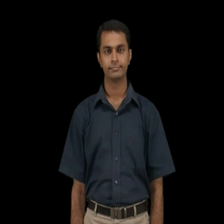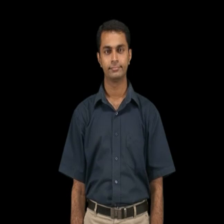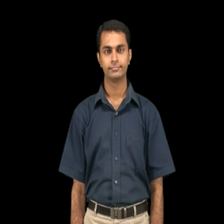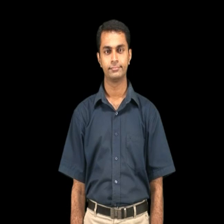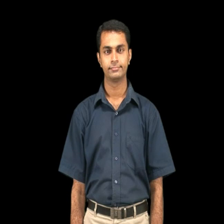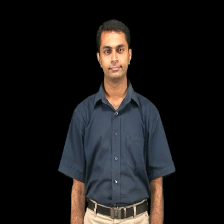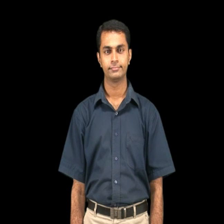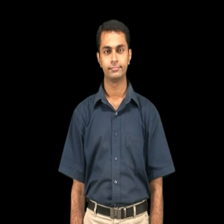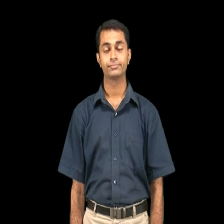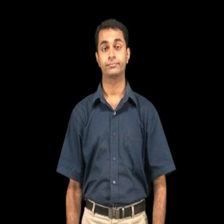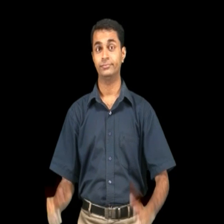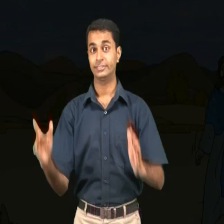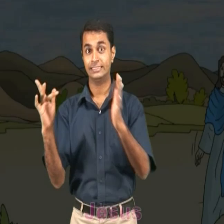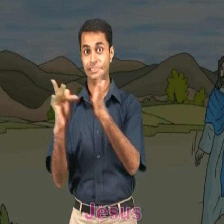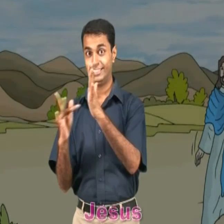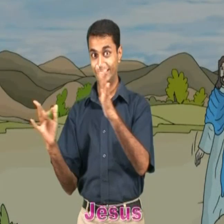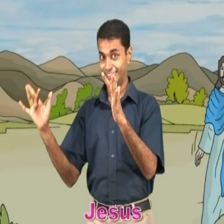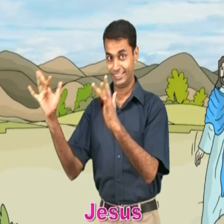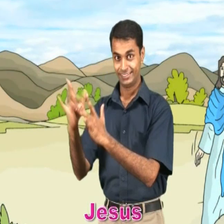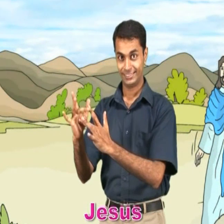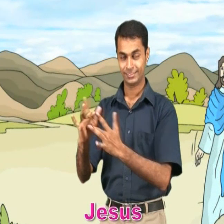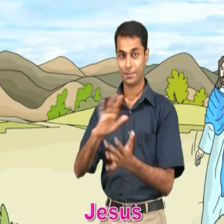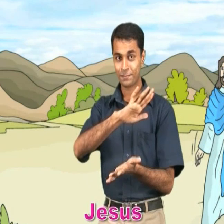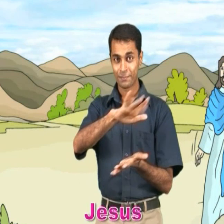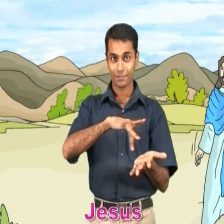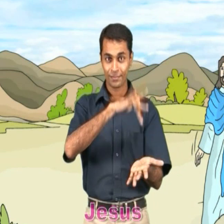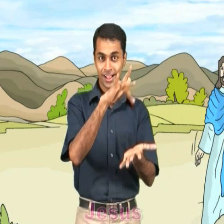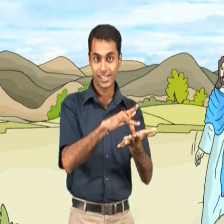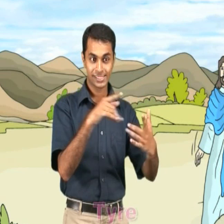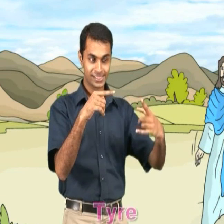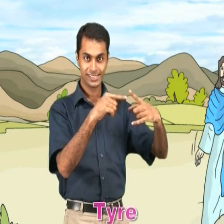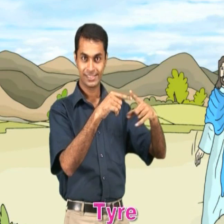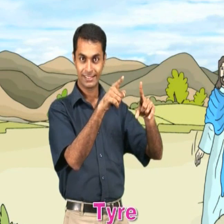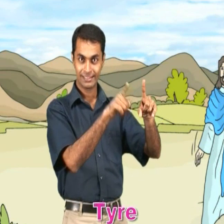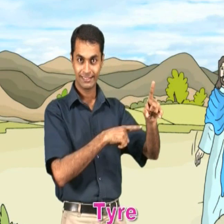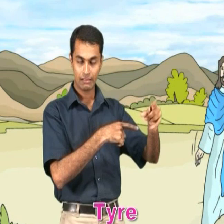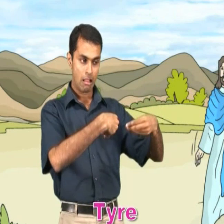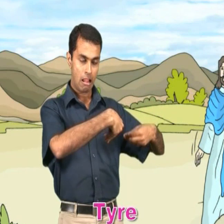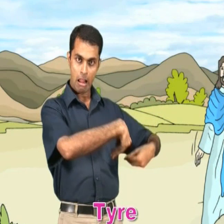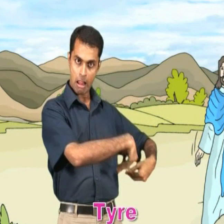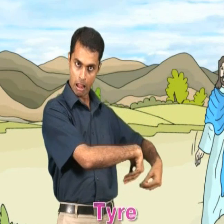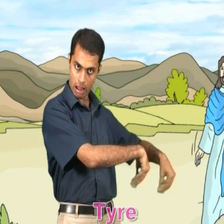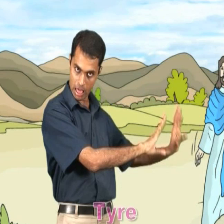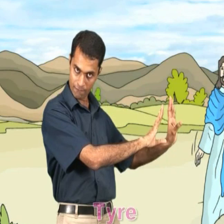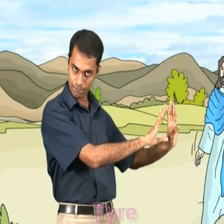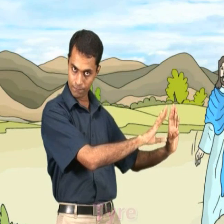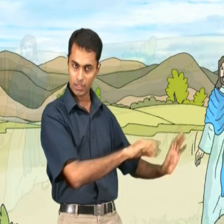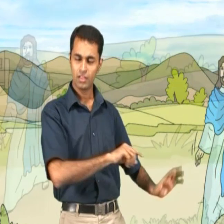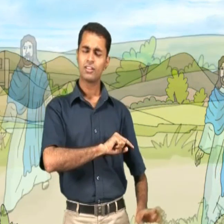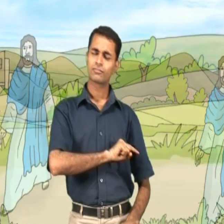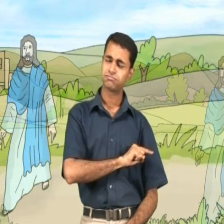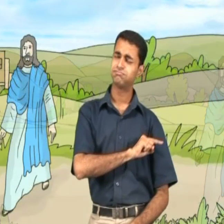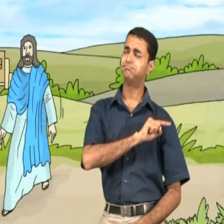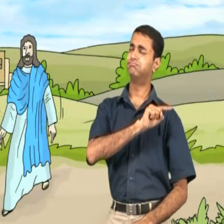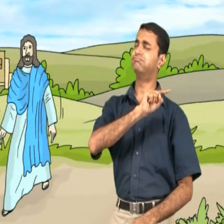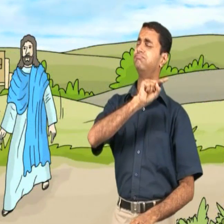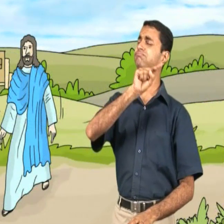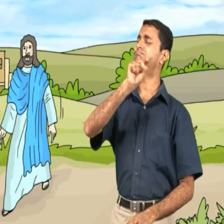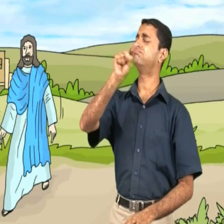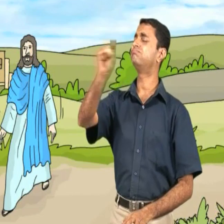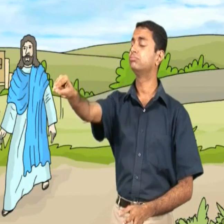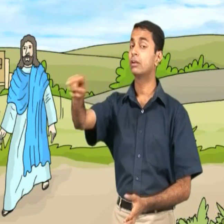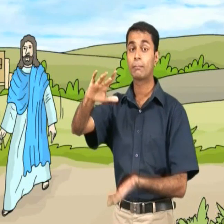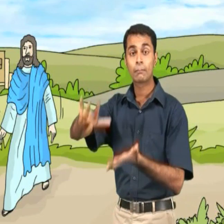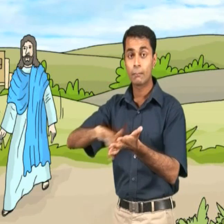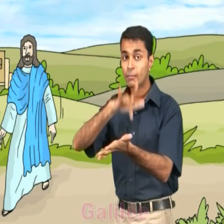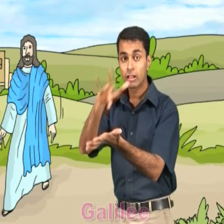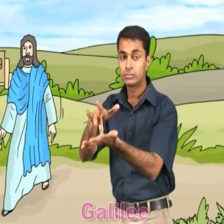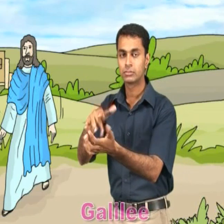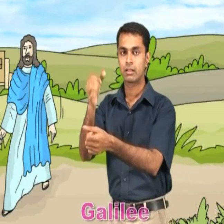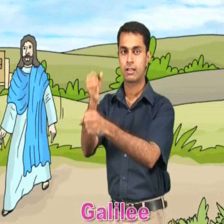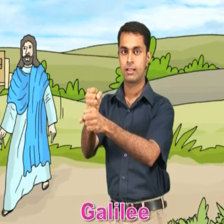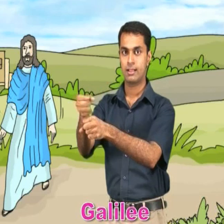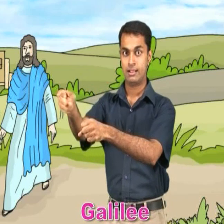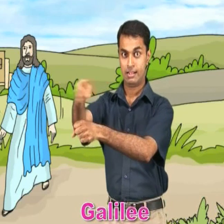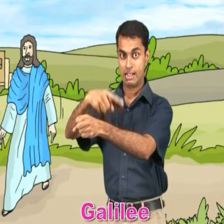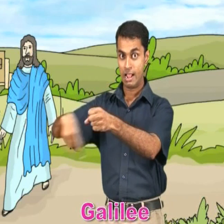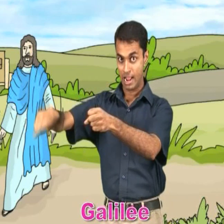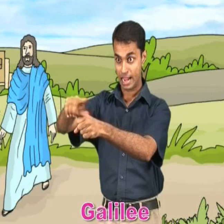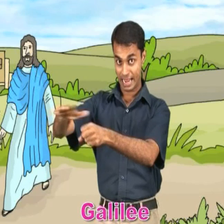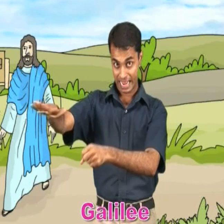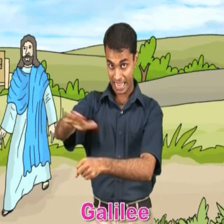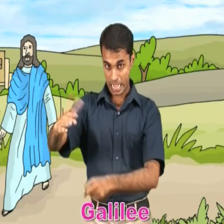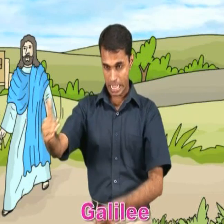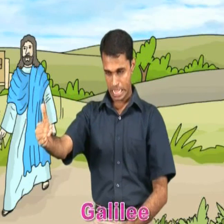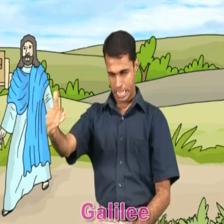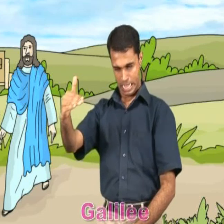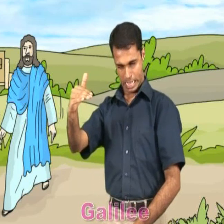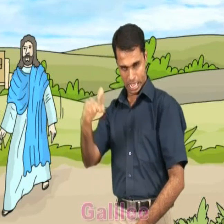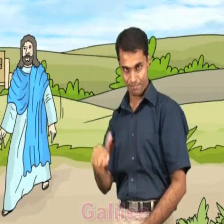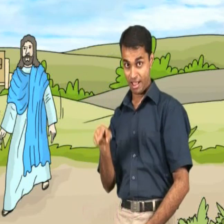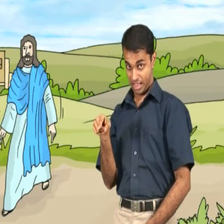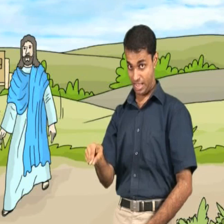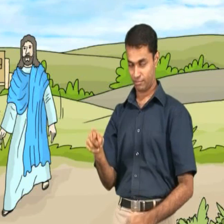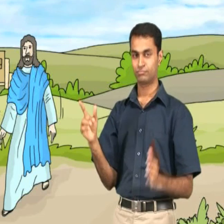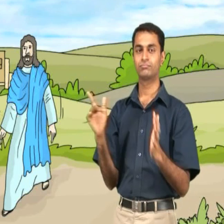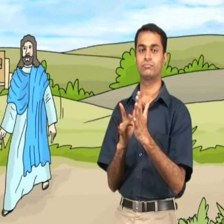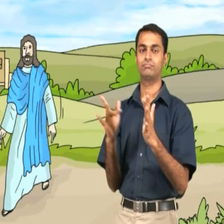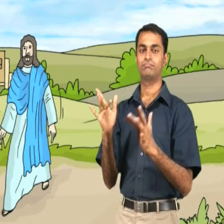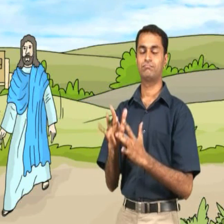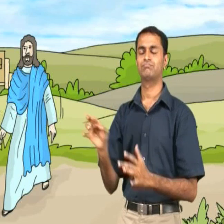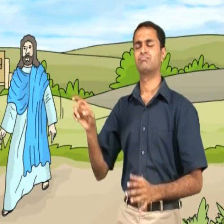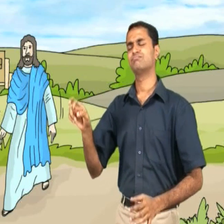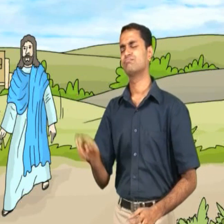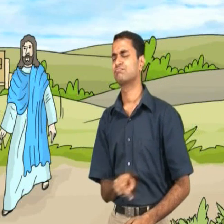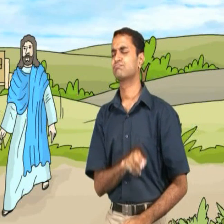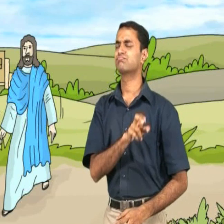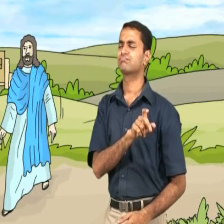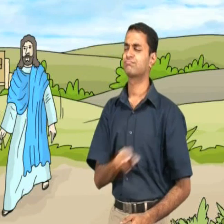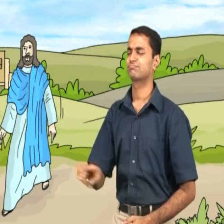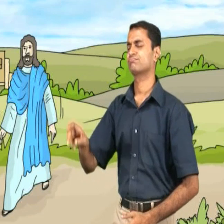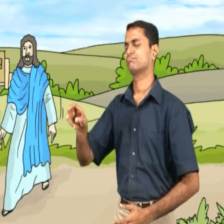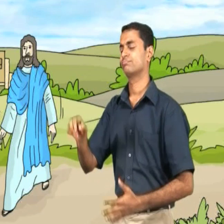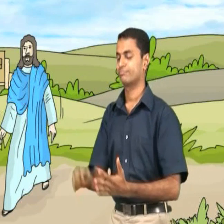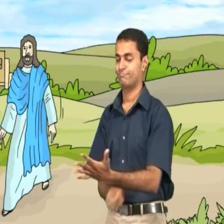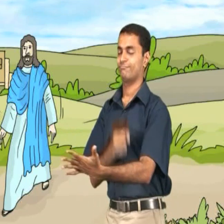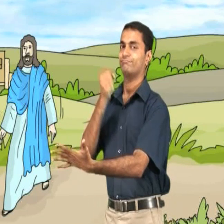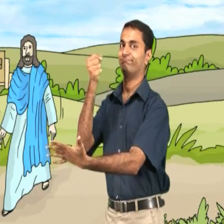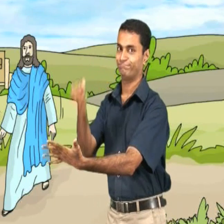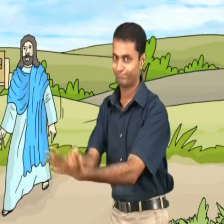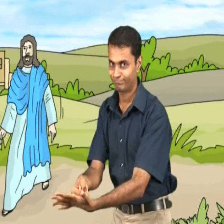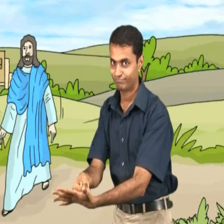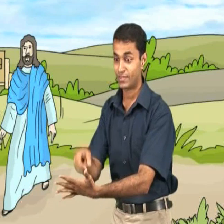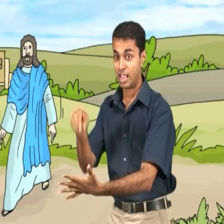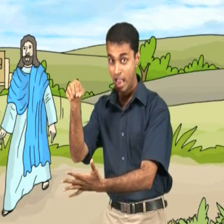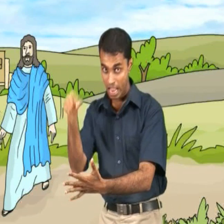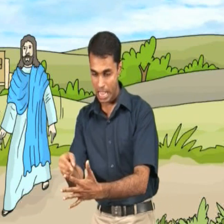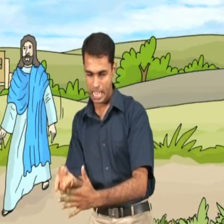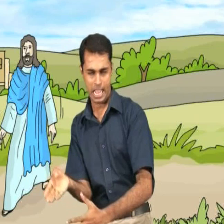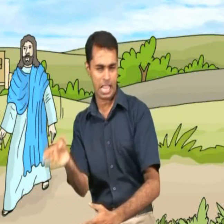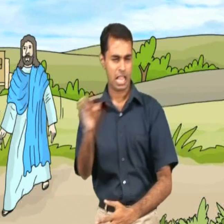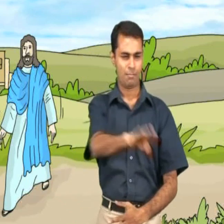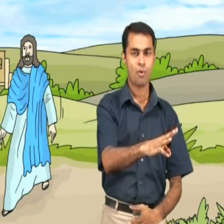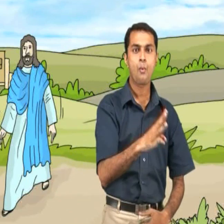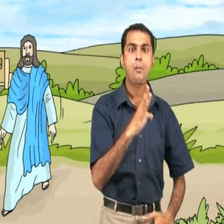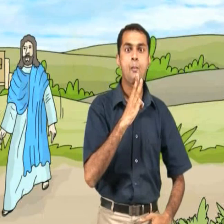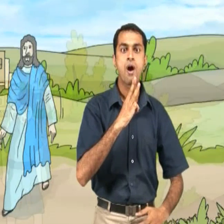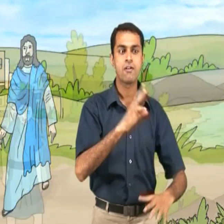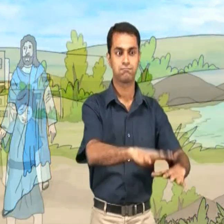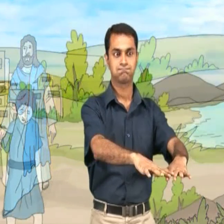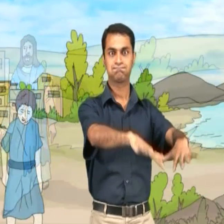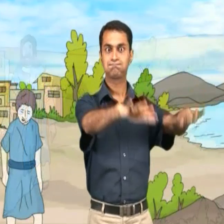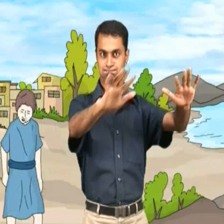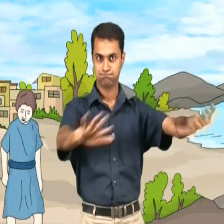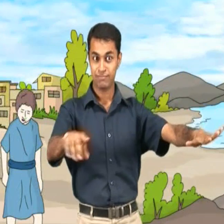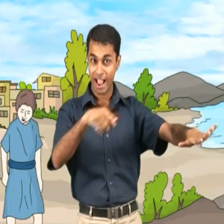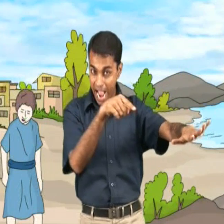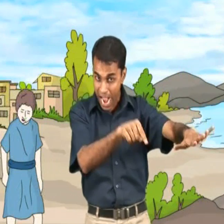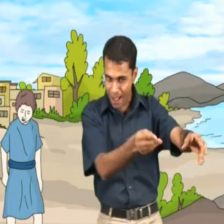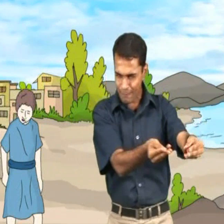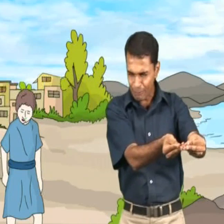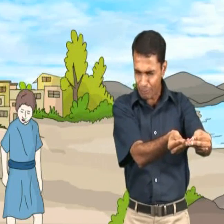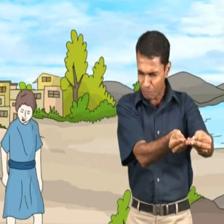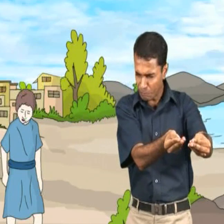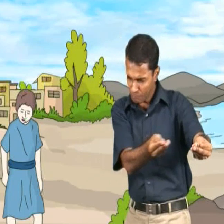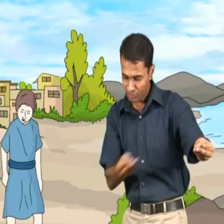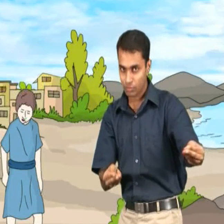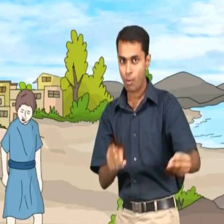Then Jesus left the region of Tyre and went through Sidon to the Sea of Galilee and into the region of the Decapolis.